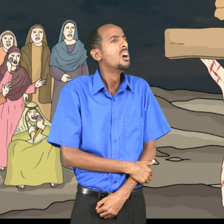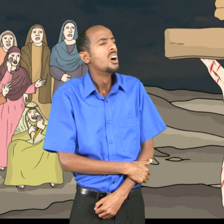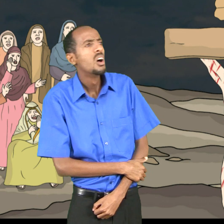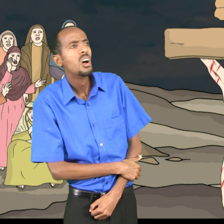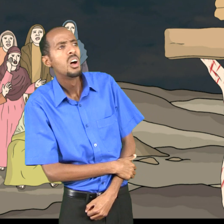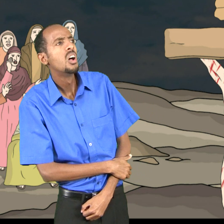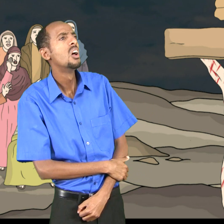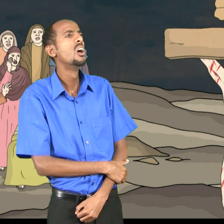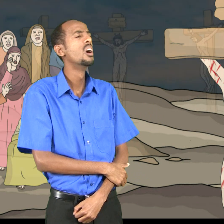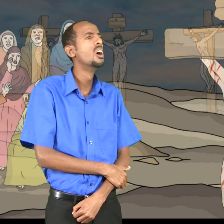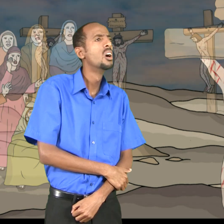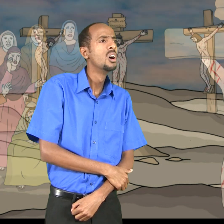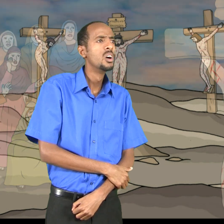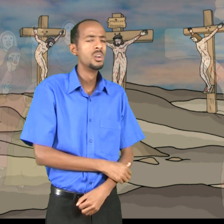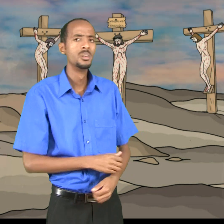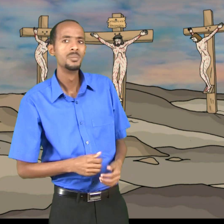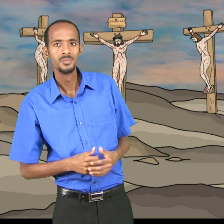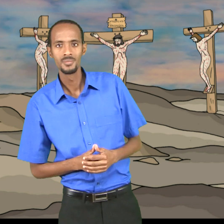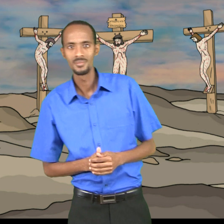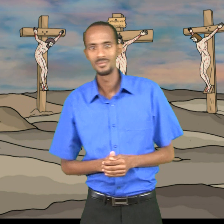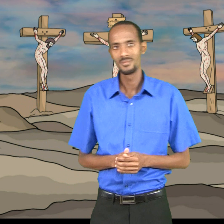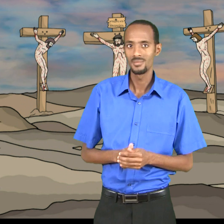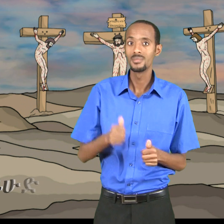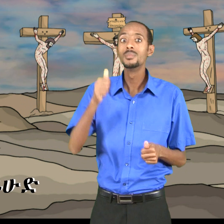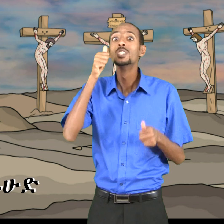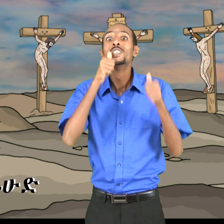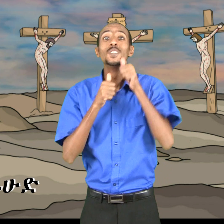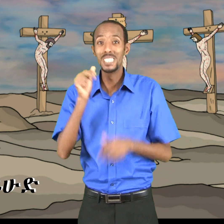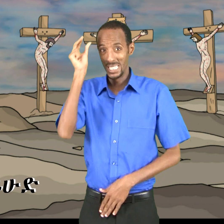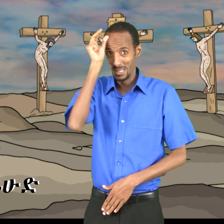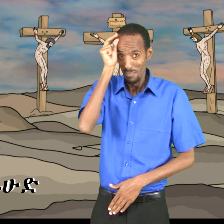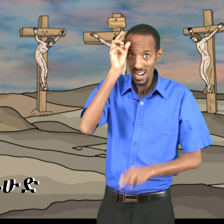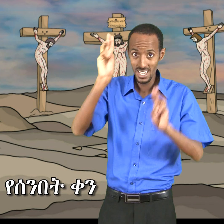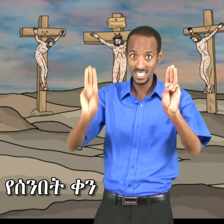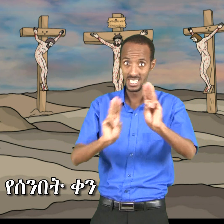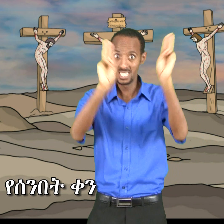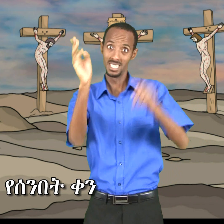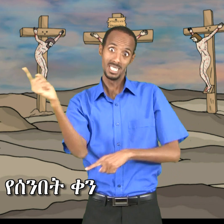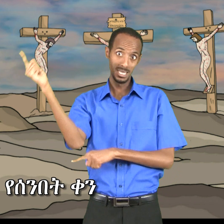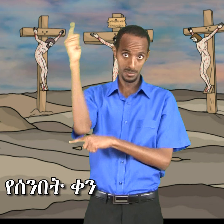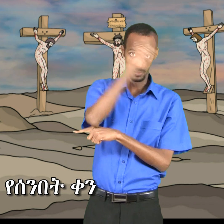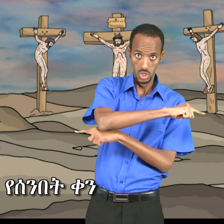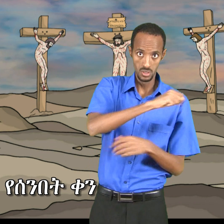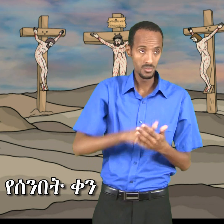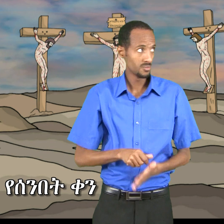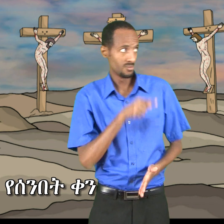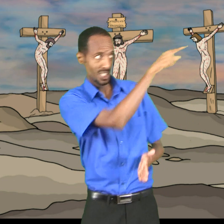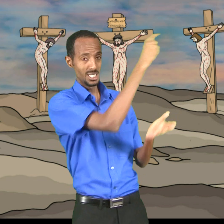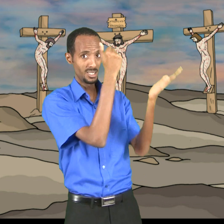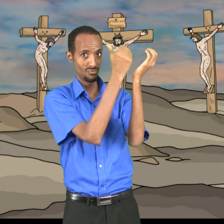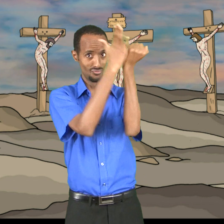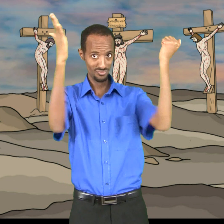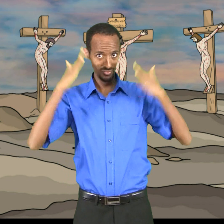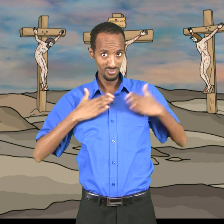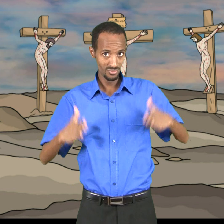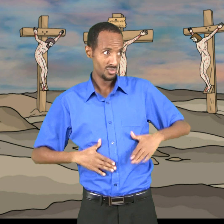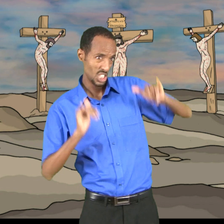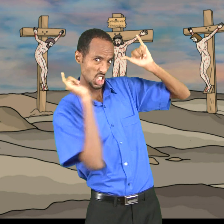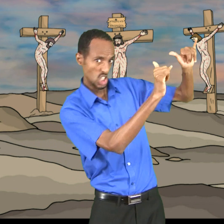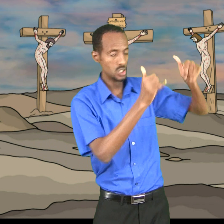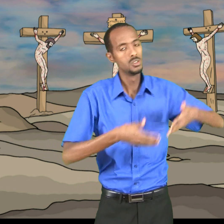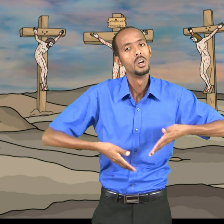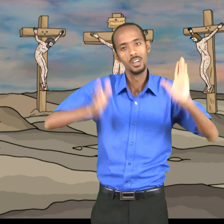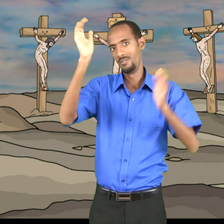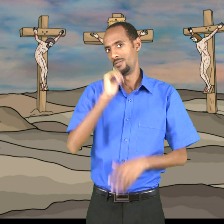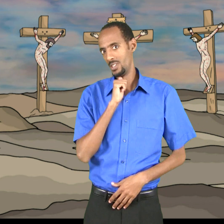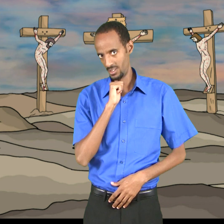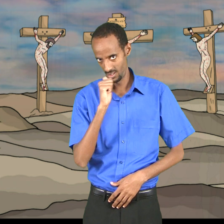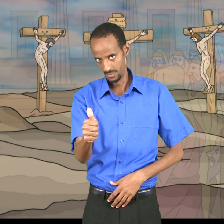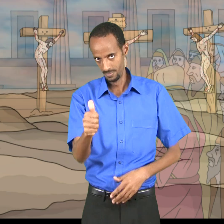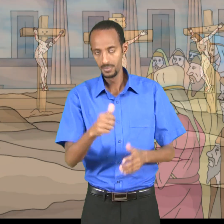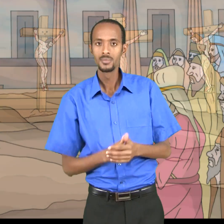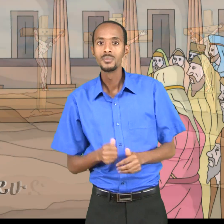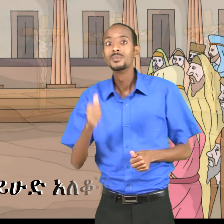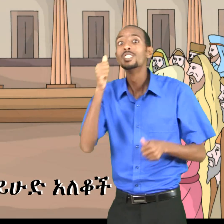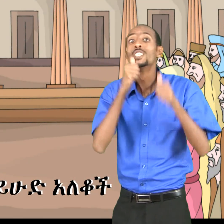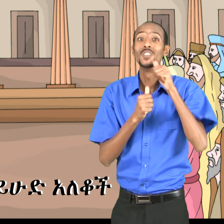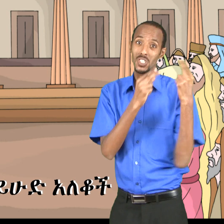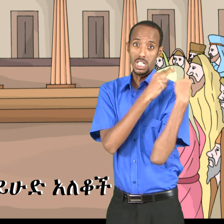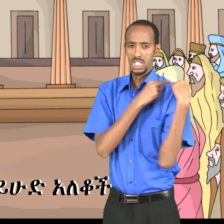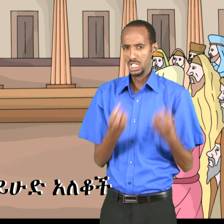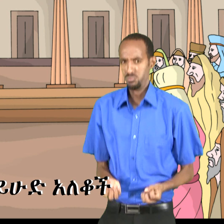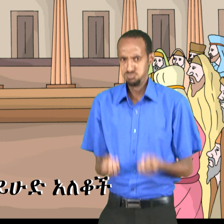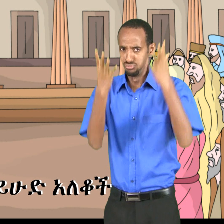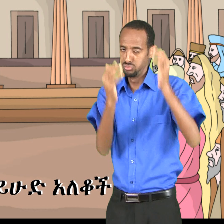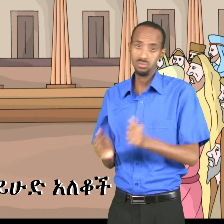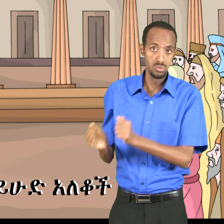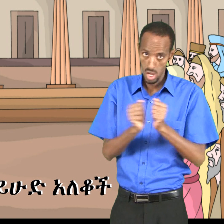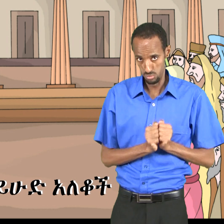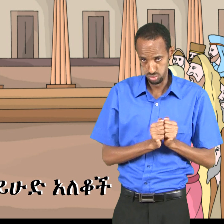It was the day of Preparation, and the next day was a High Sabbath.